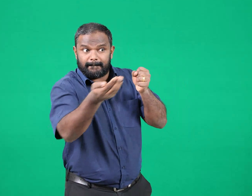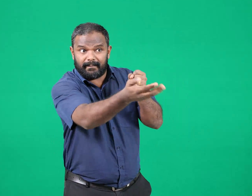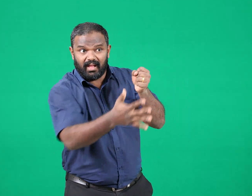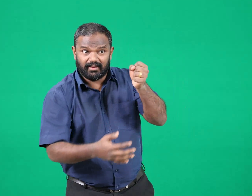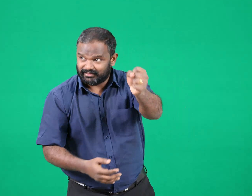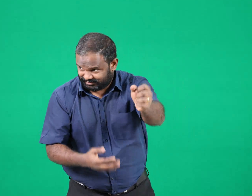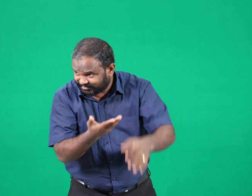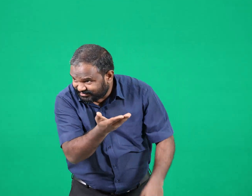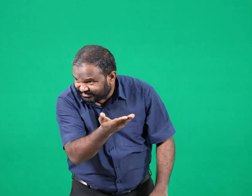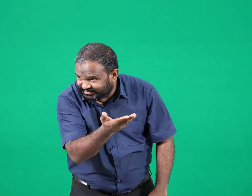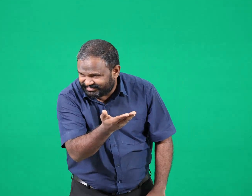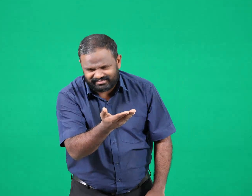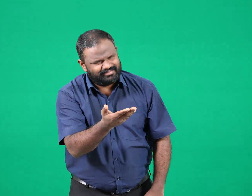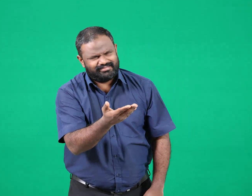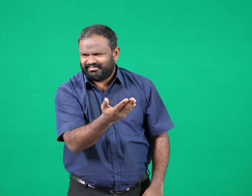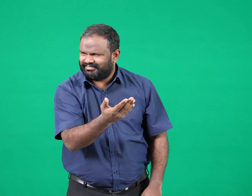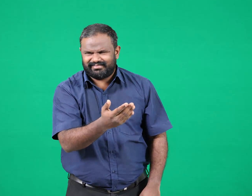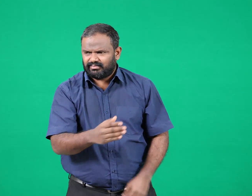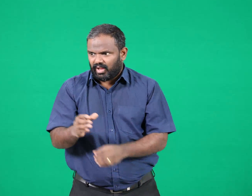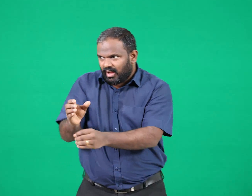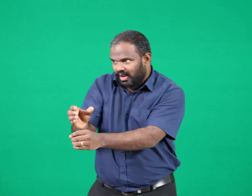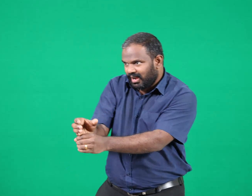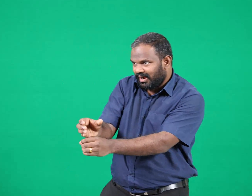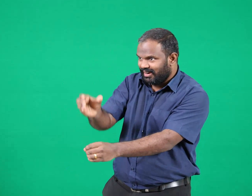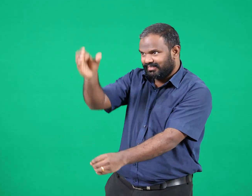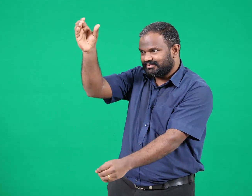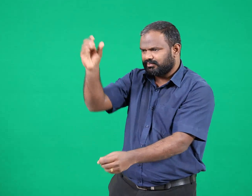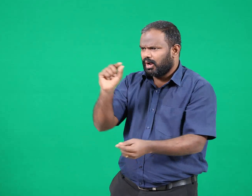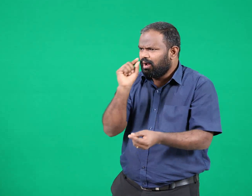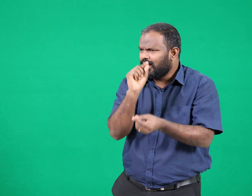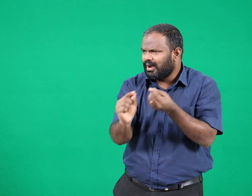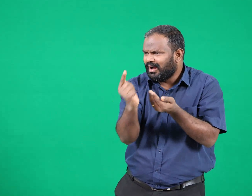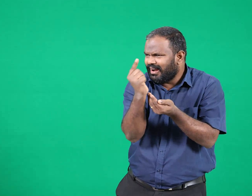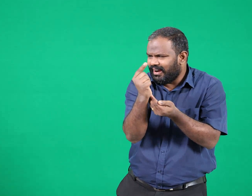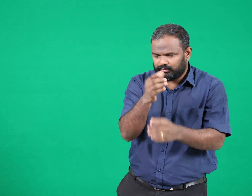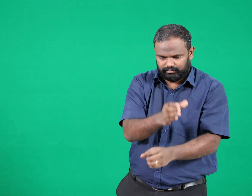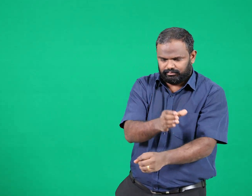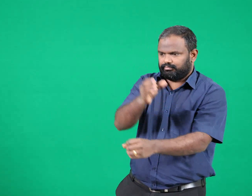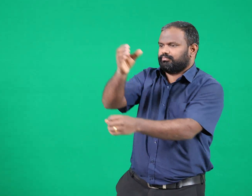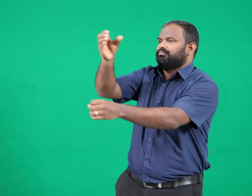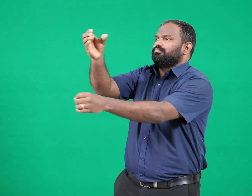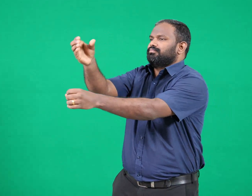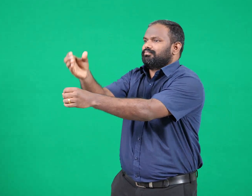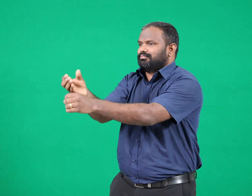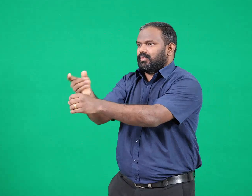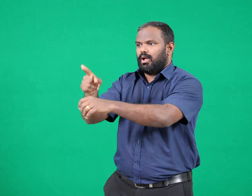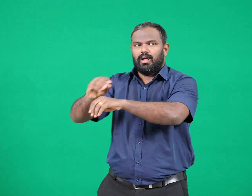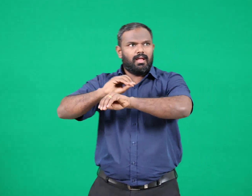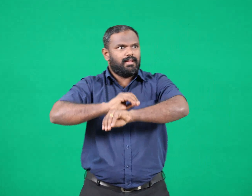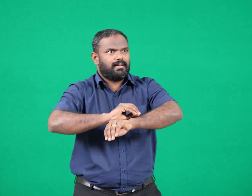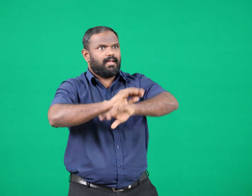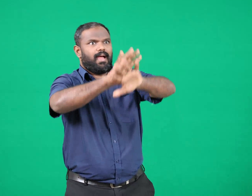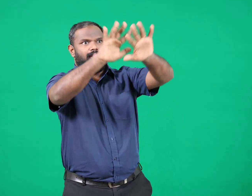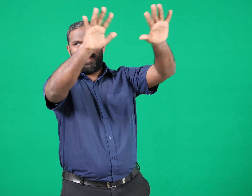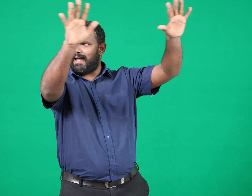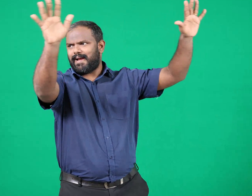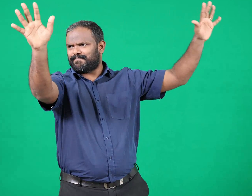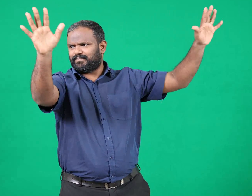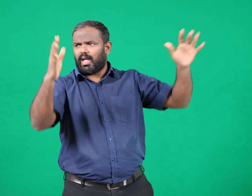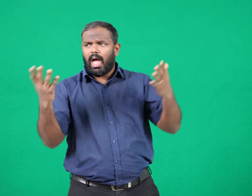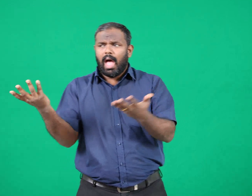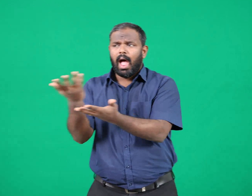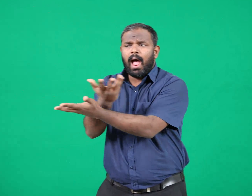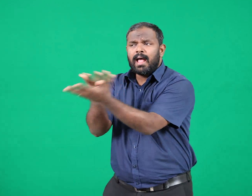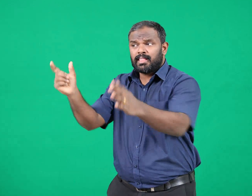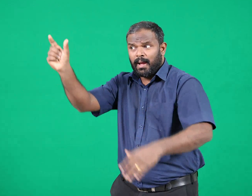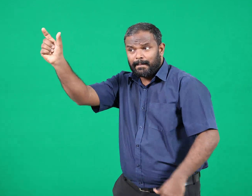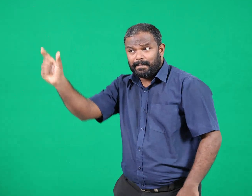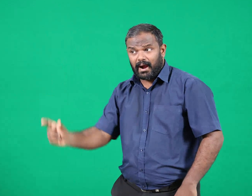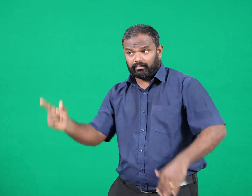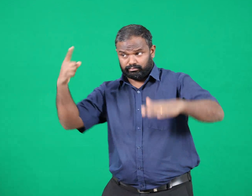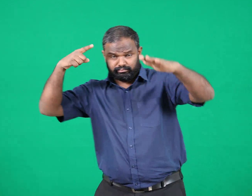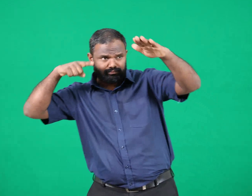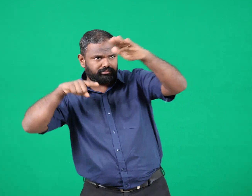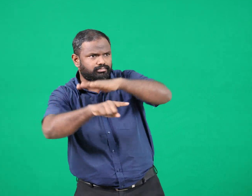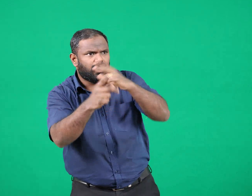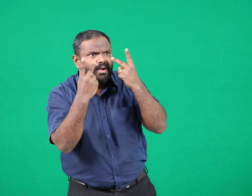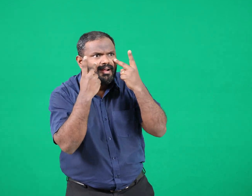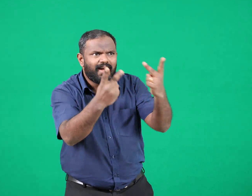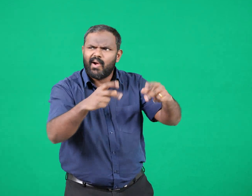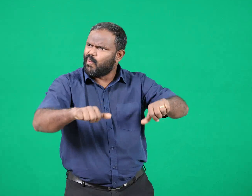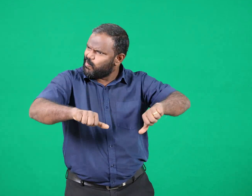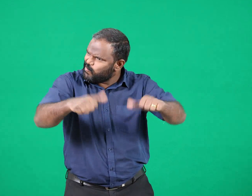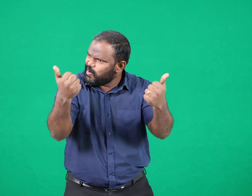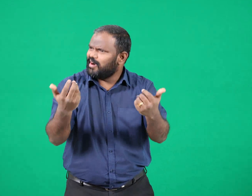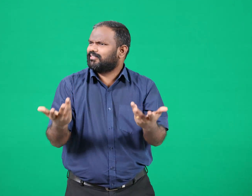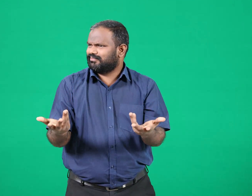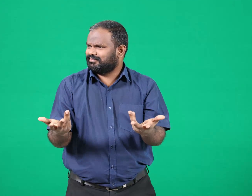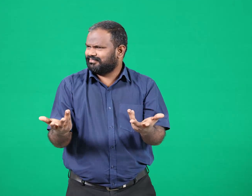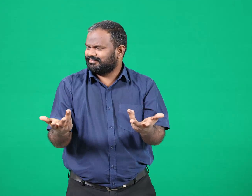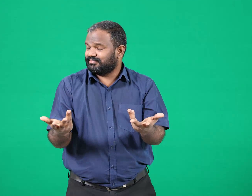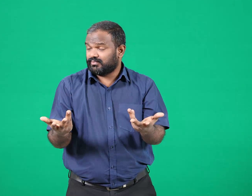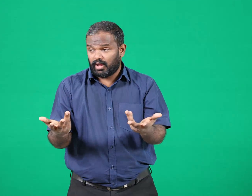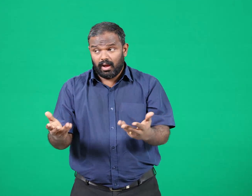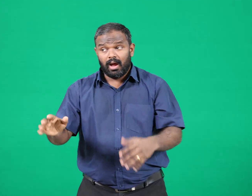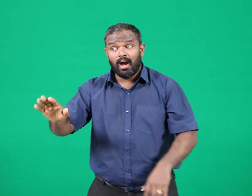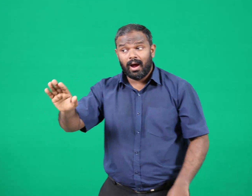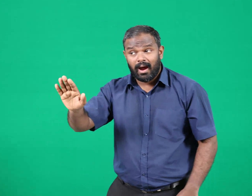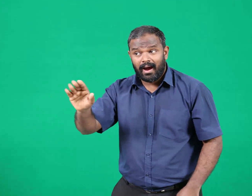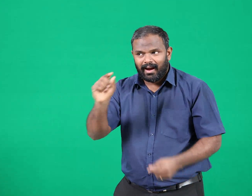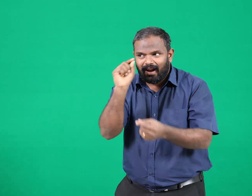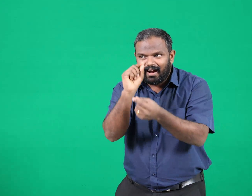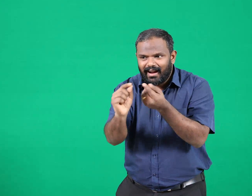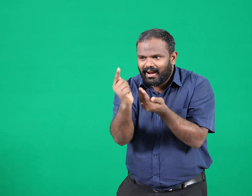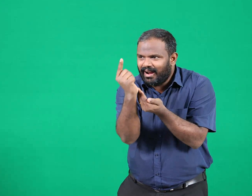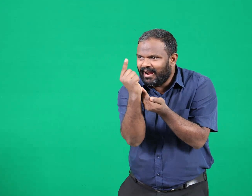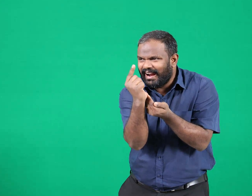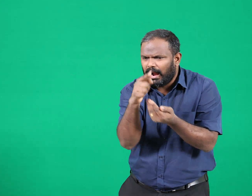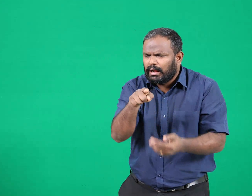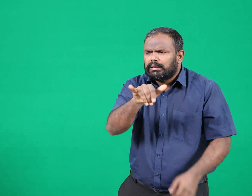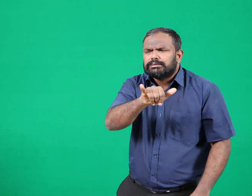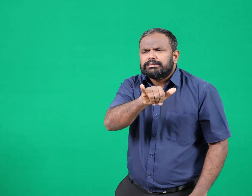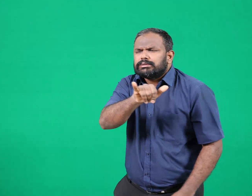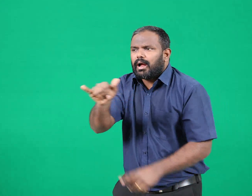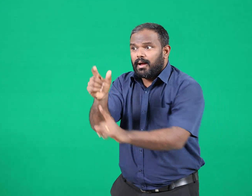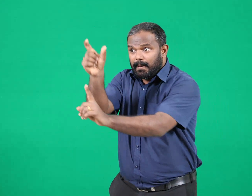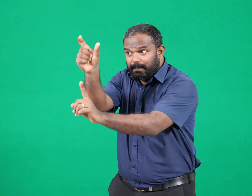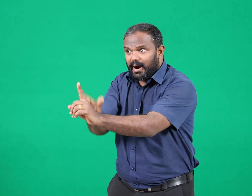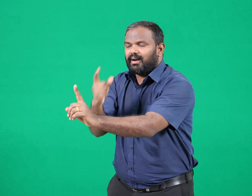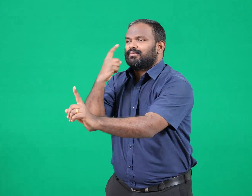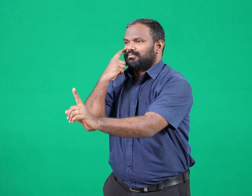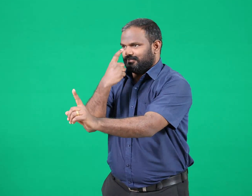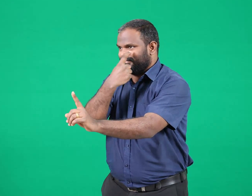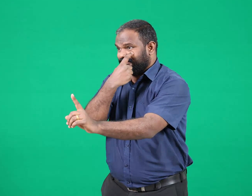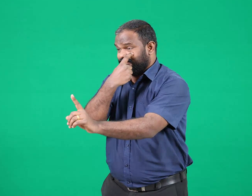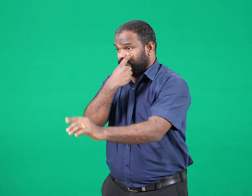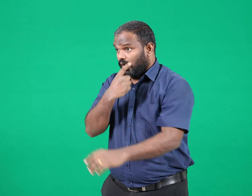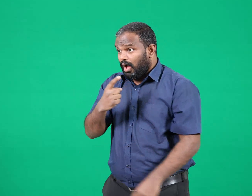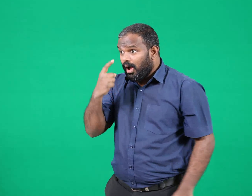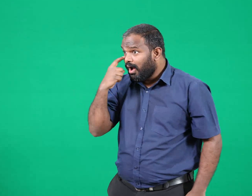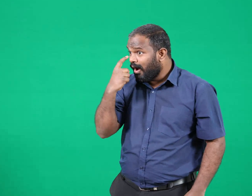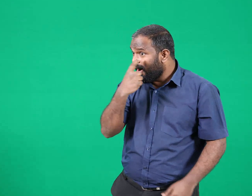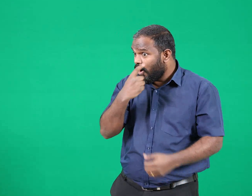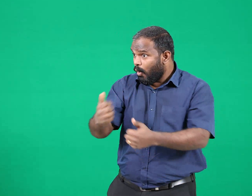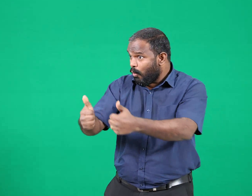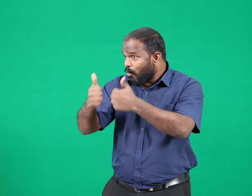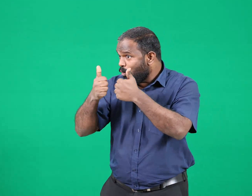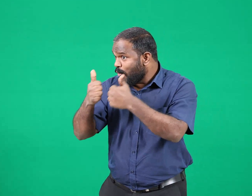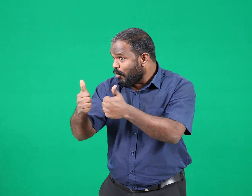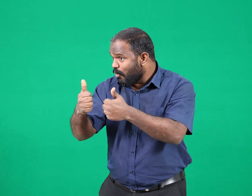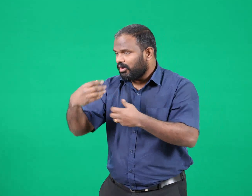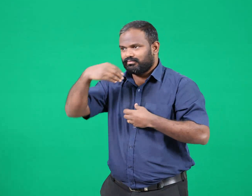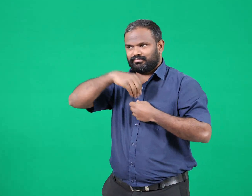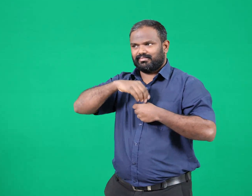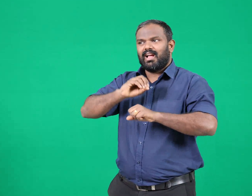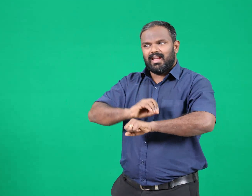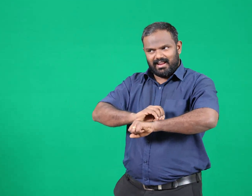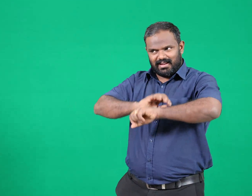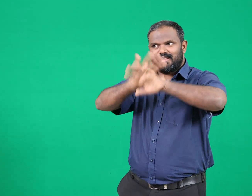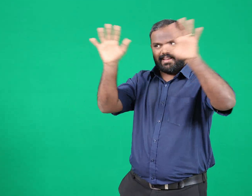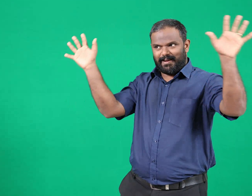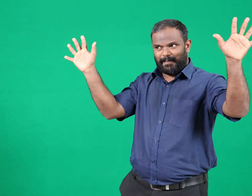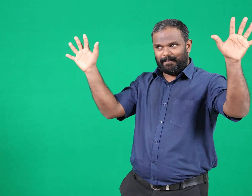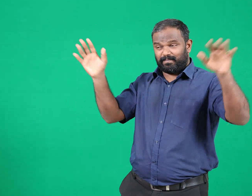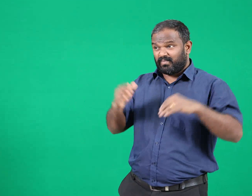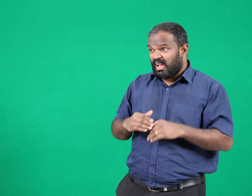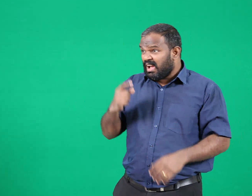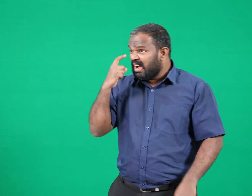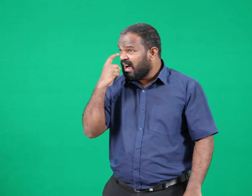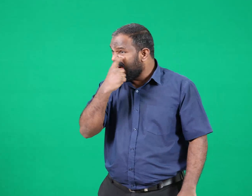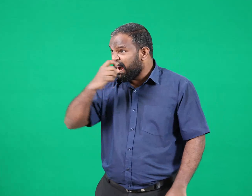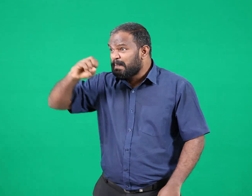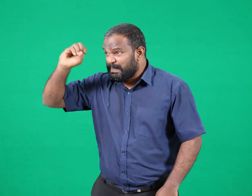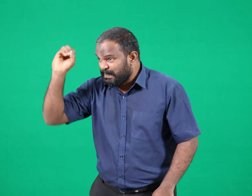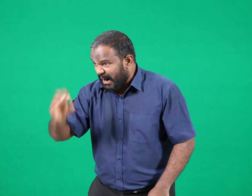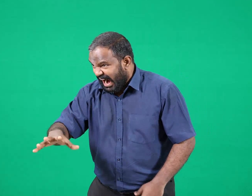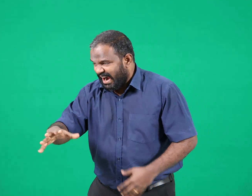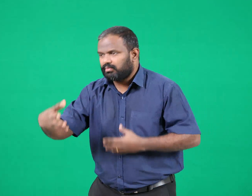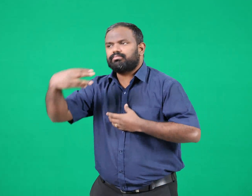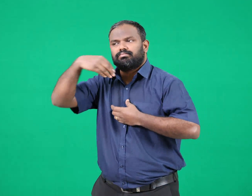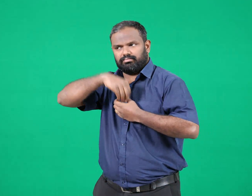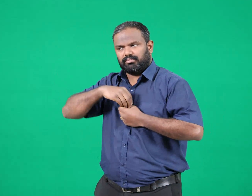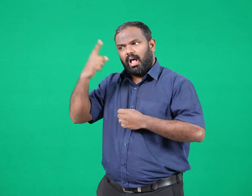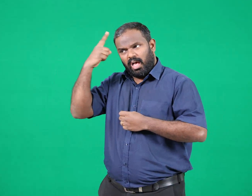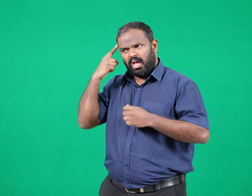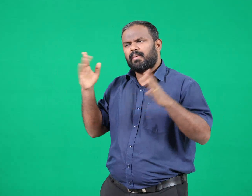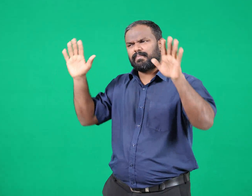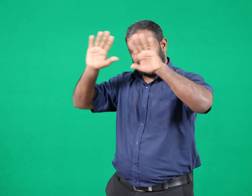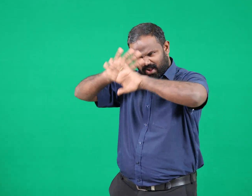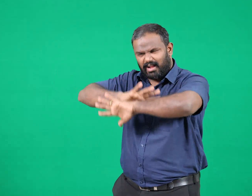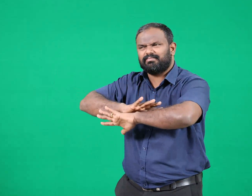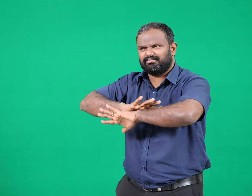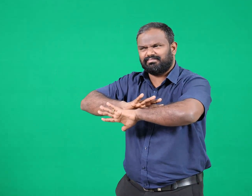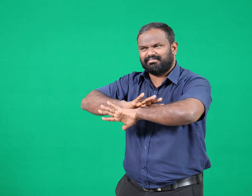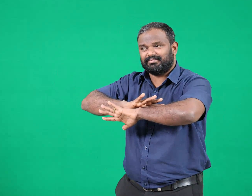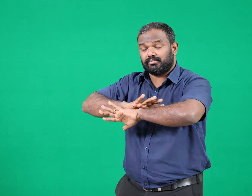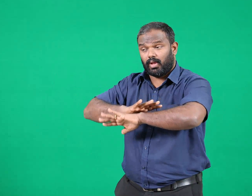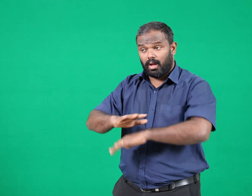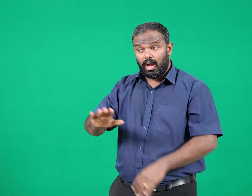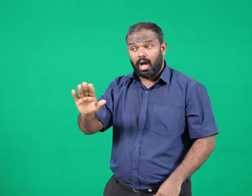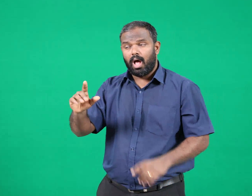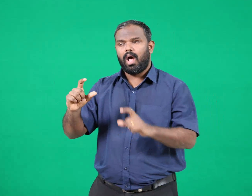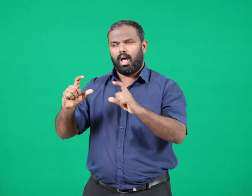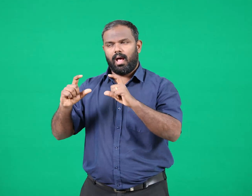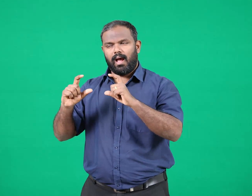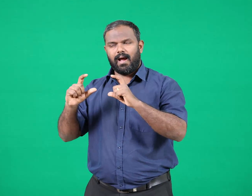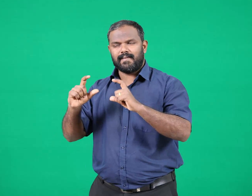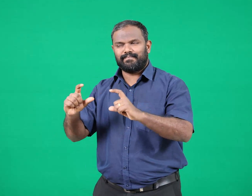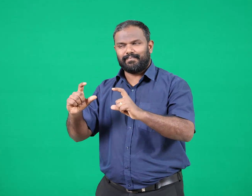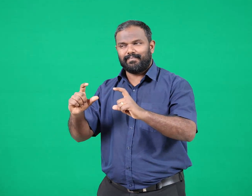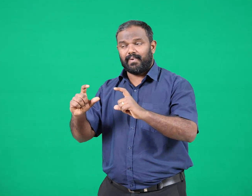Your eye is the lamp of your body. When your eyes are good, your whole body also is full of light. But when they are bad, your body is full of darkness.